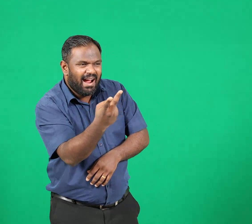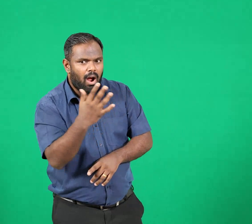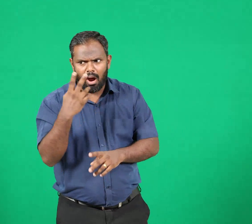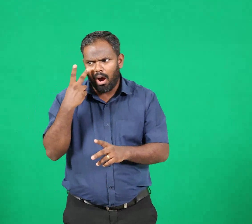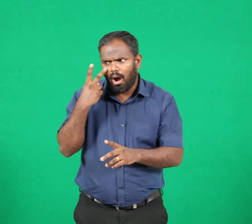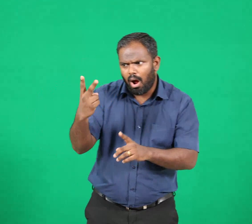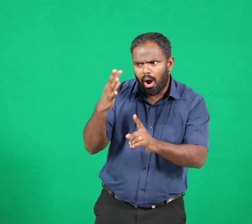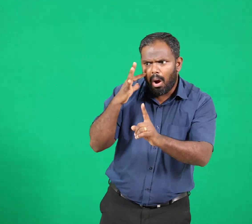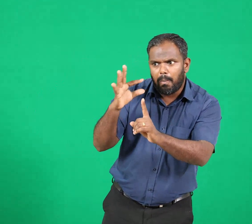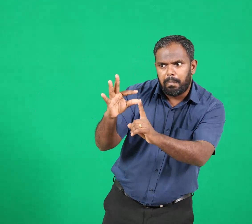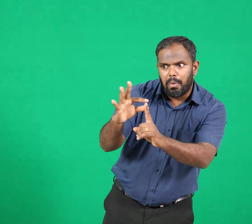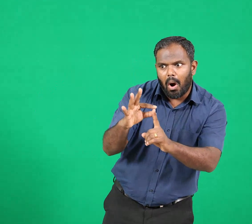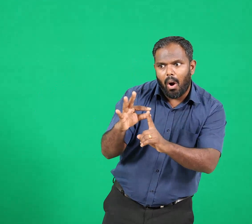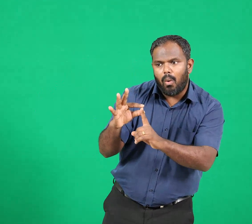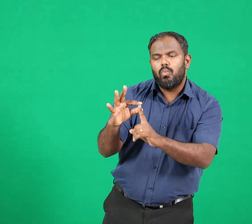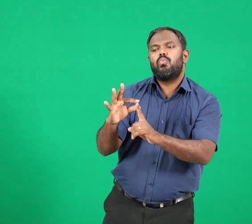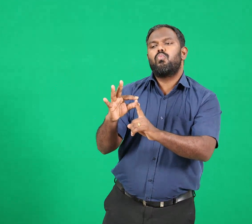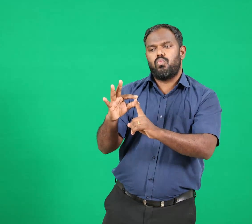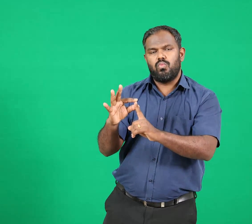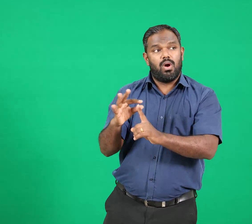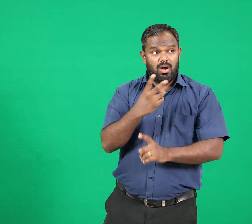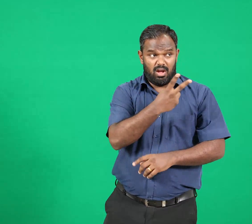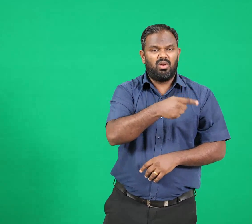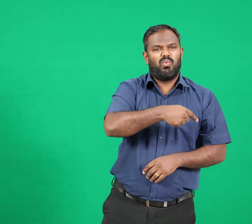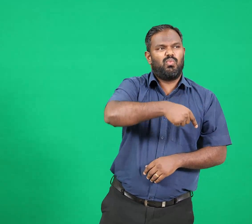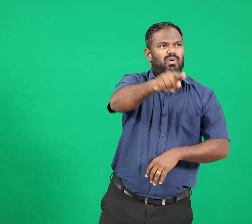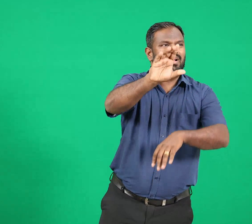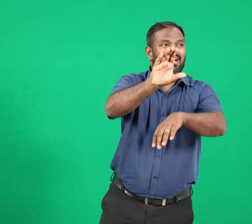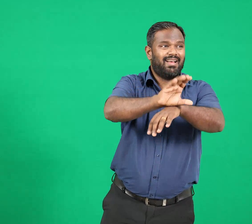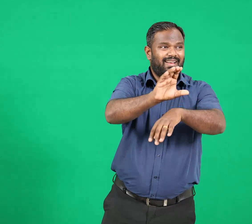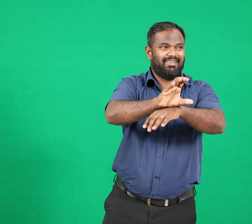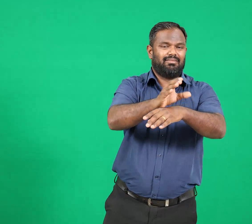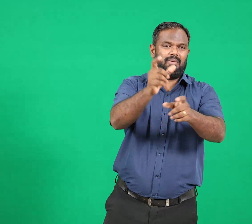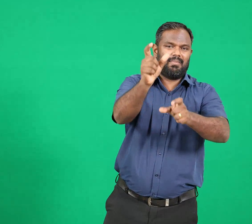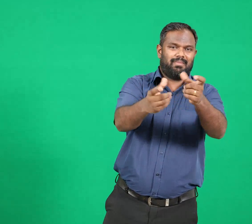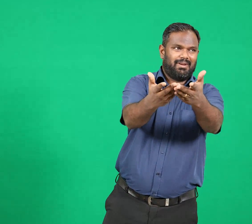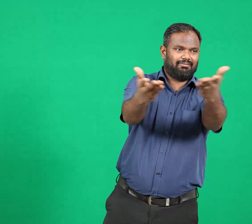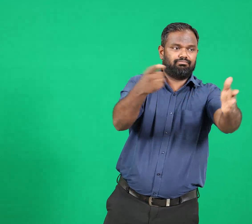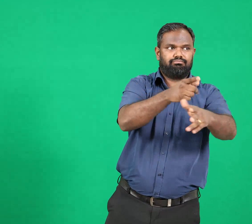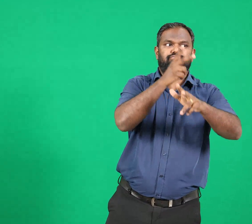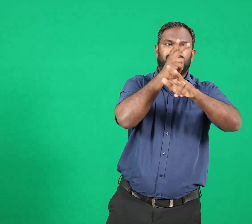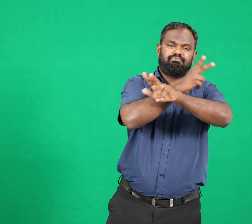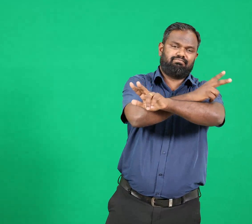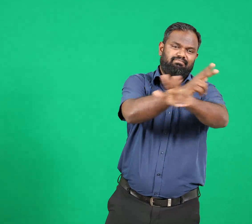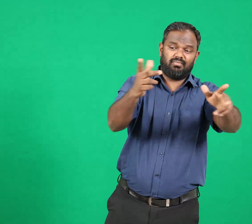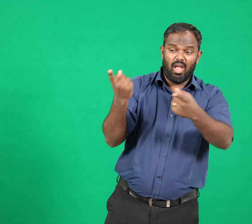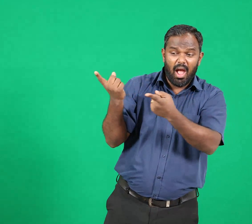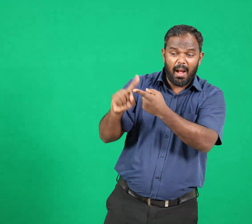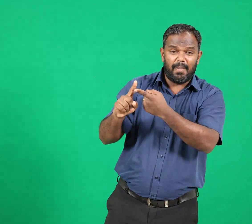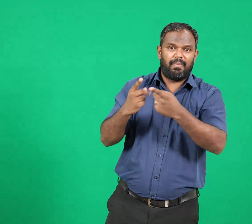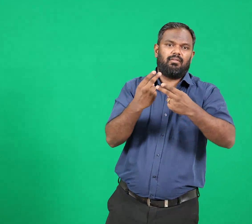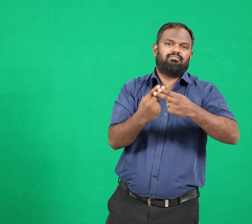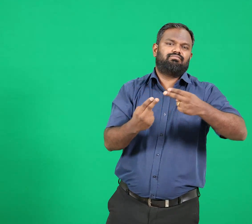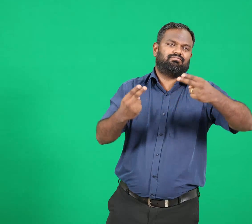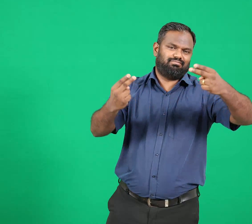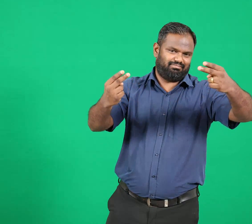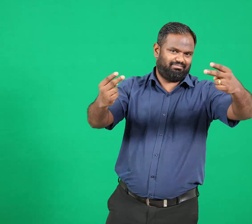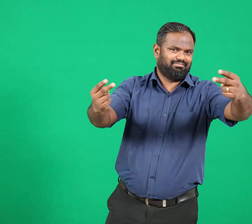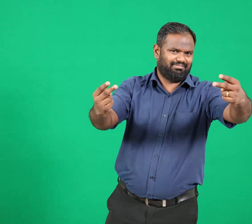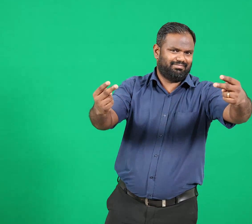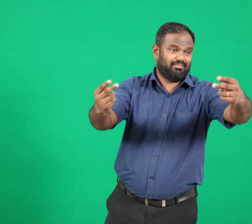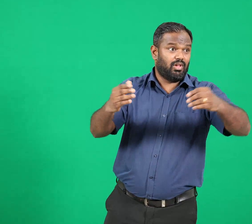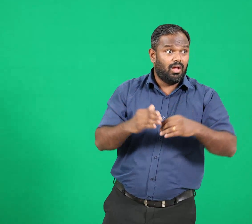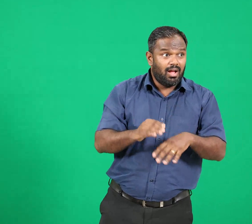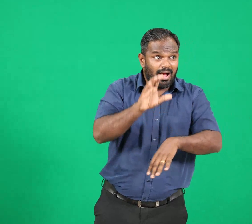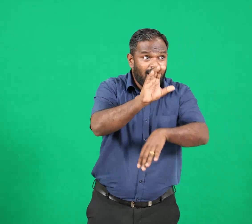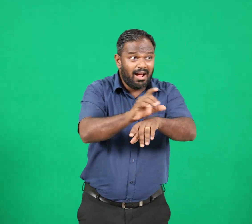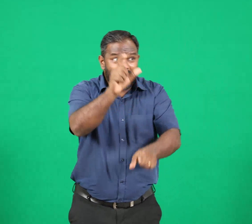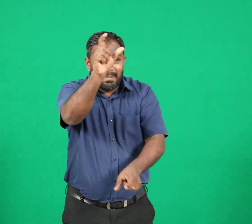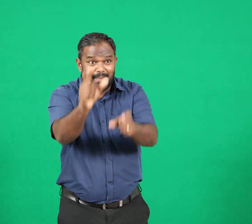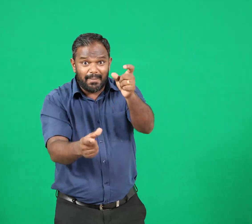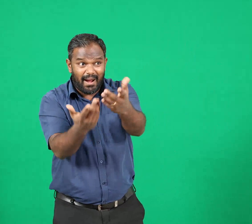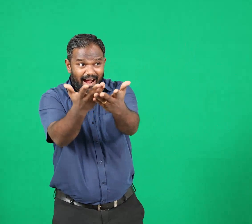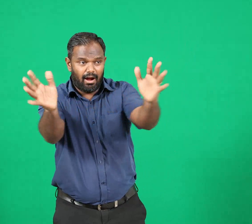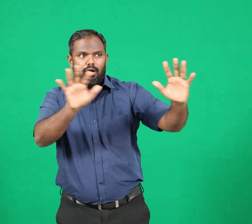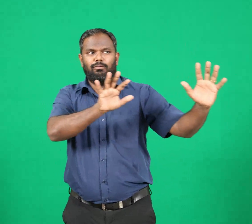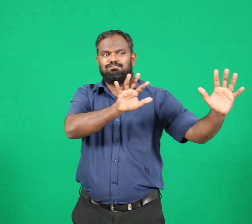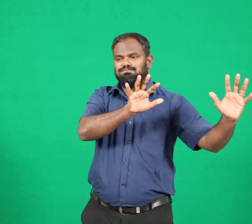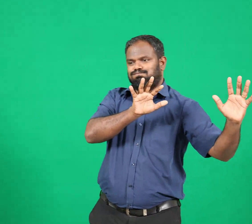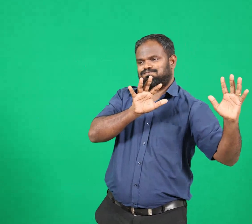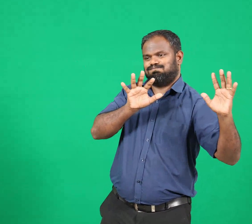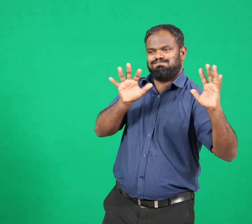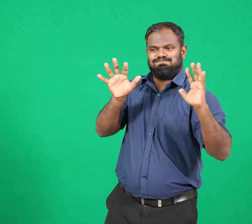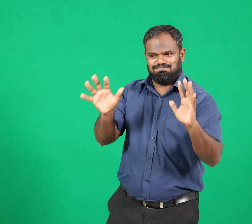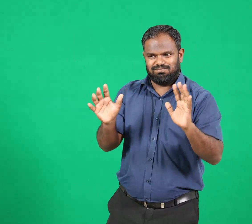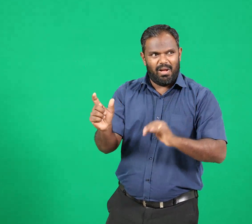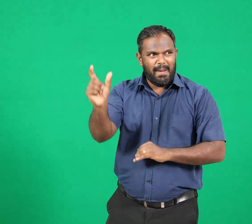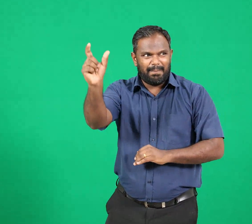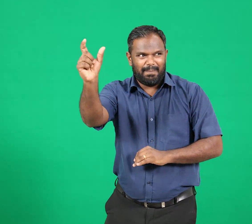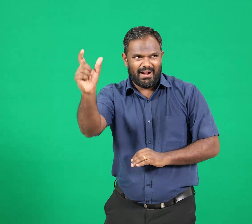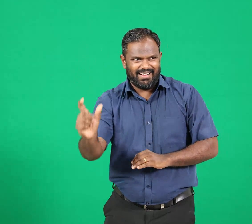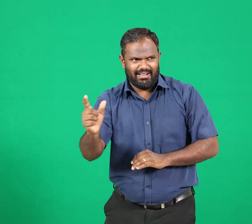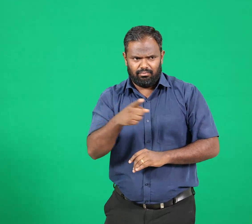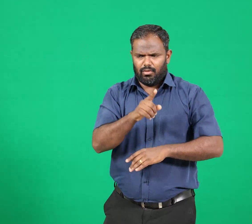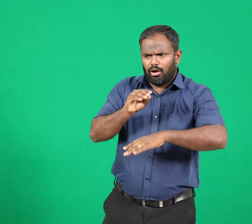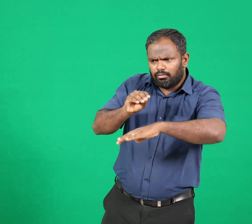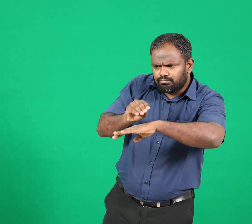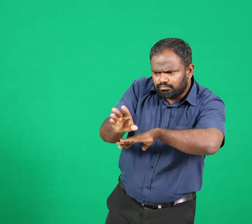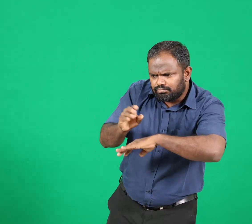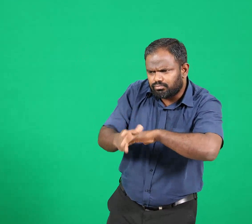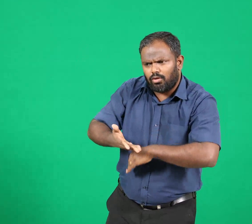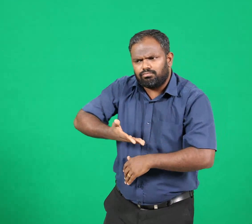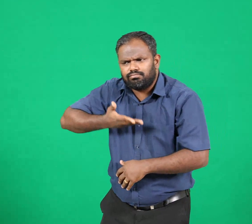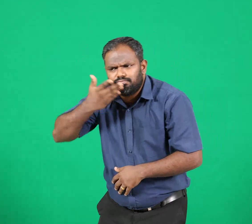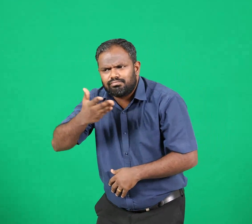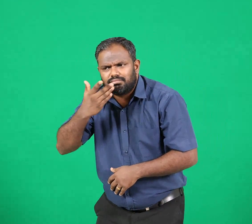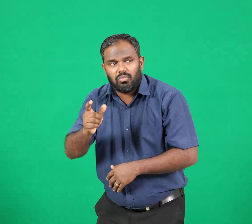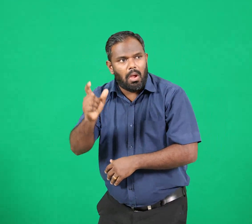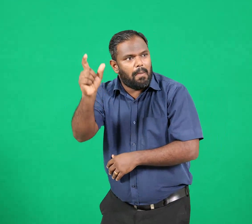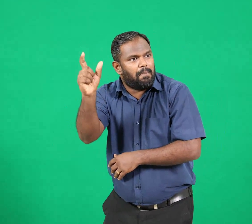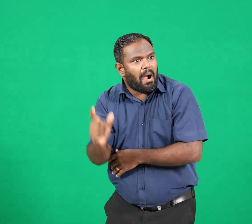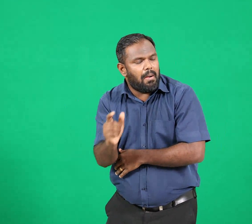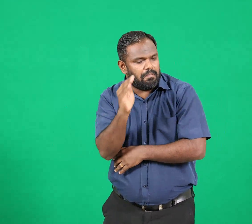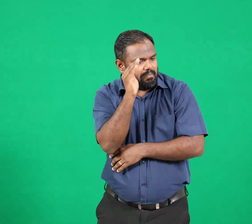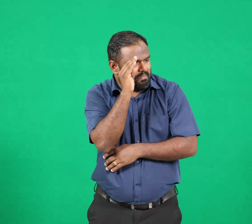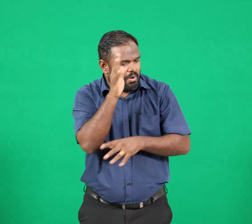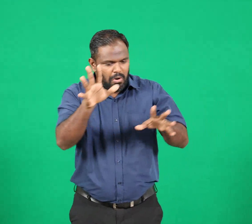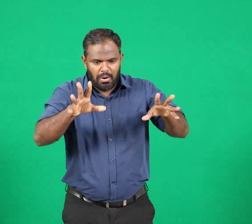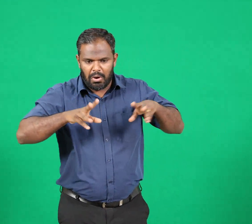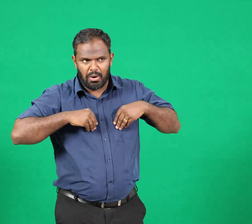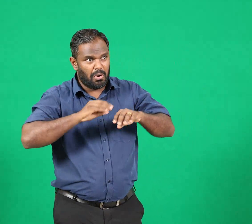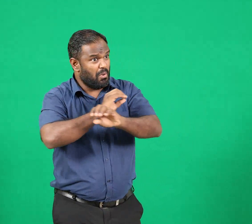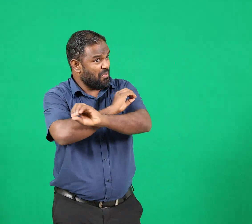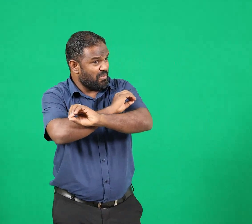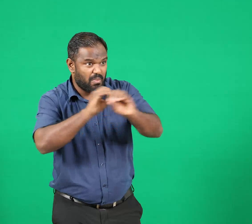If he refuses to listen to them, tell it to the church.